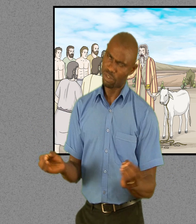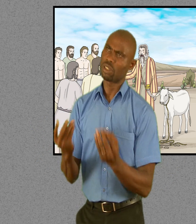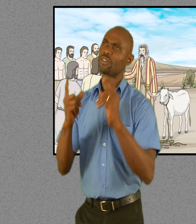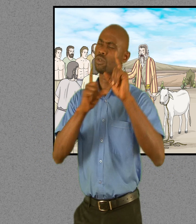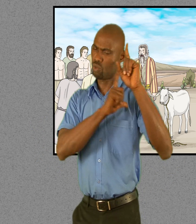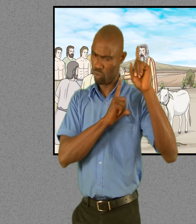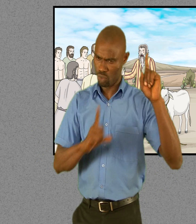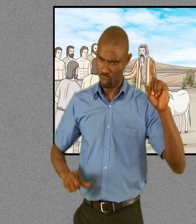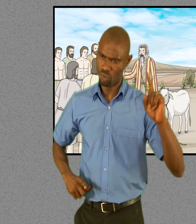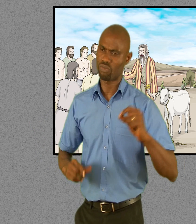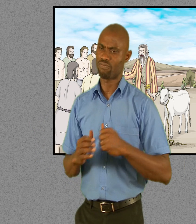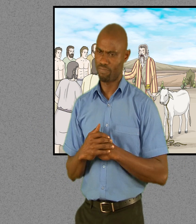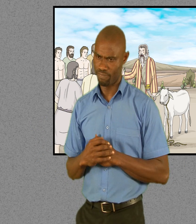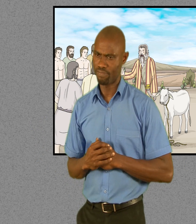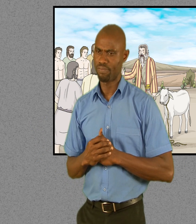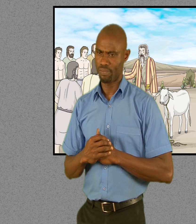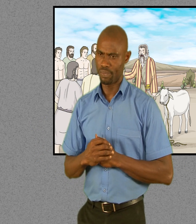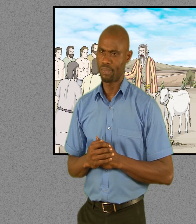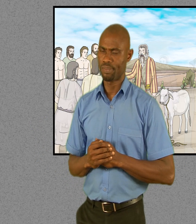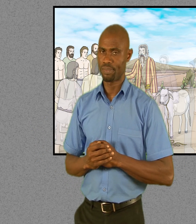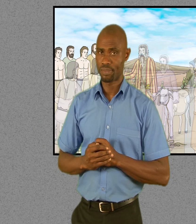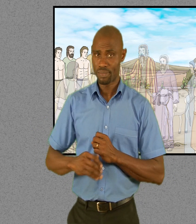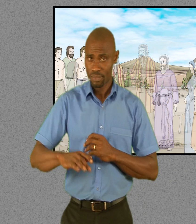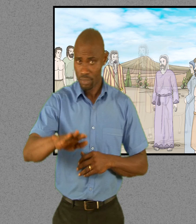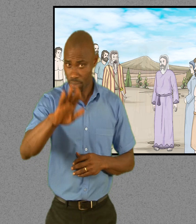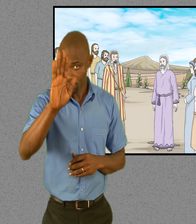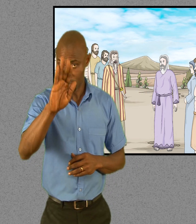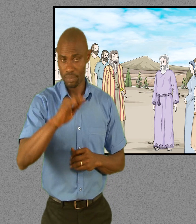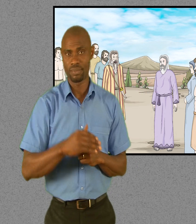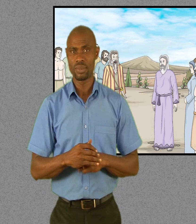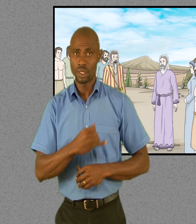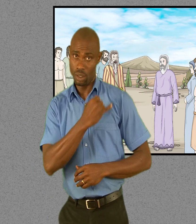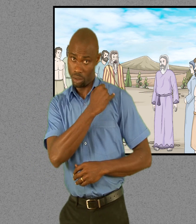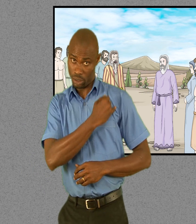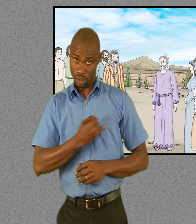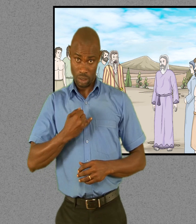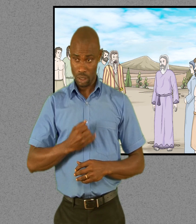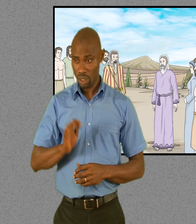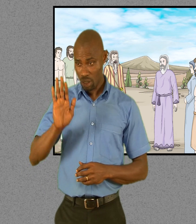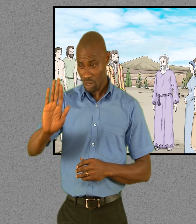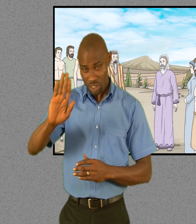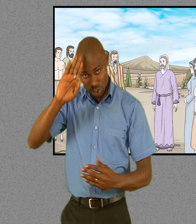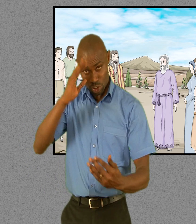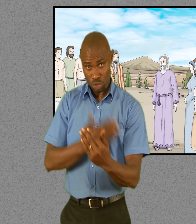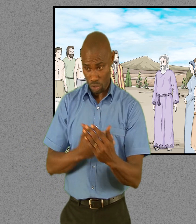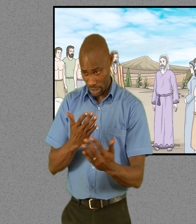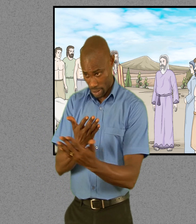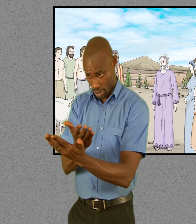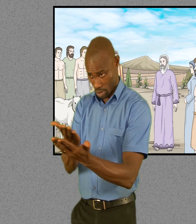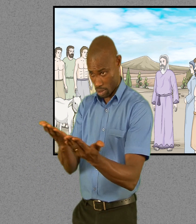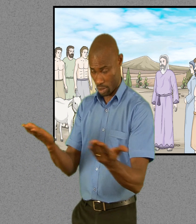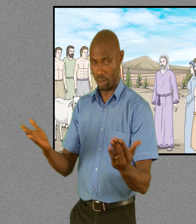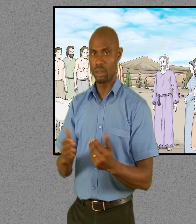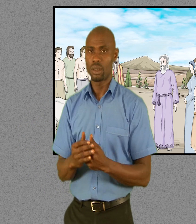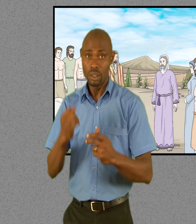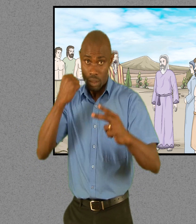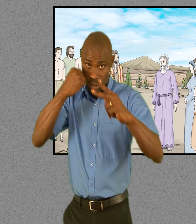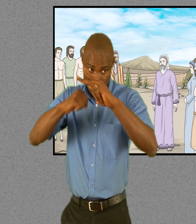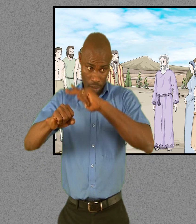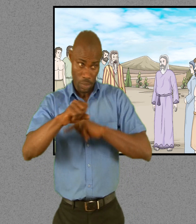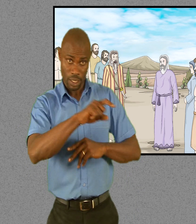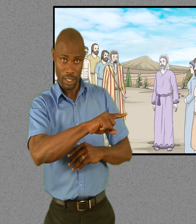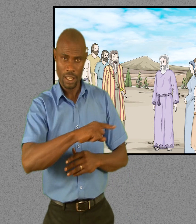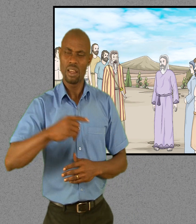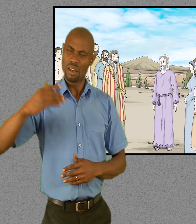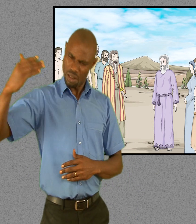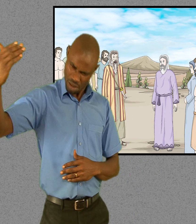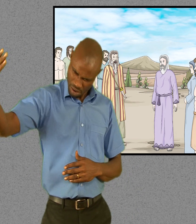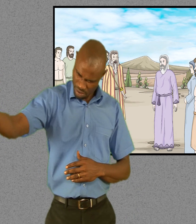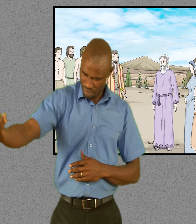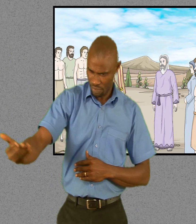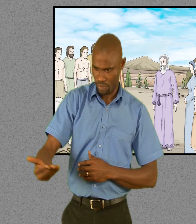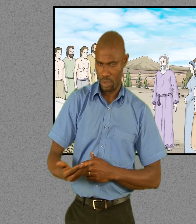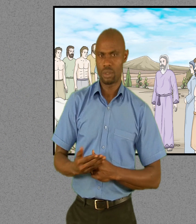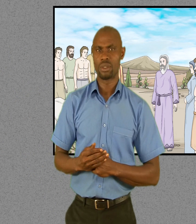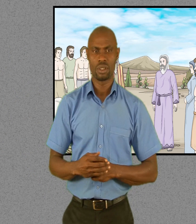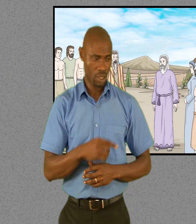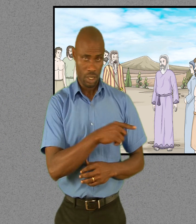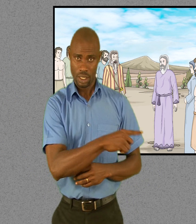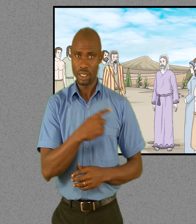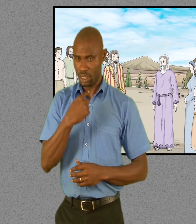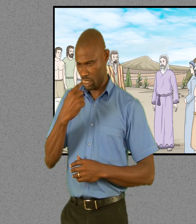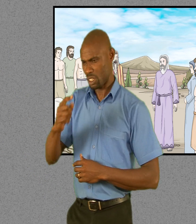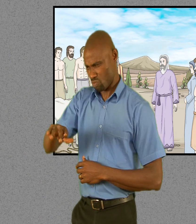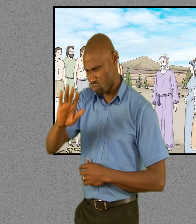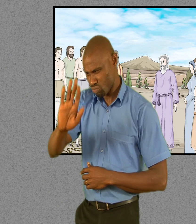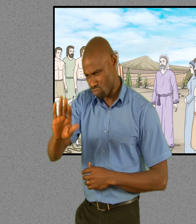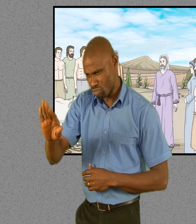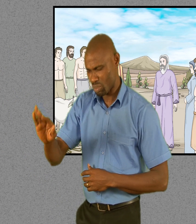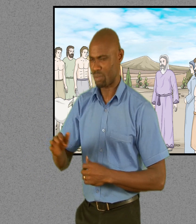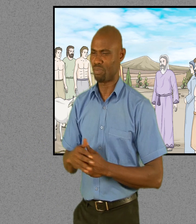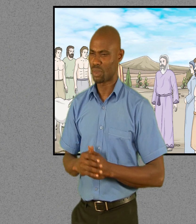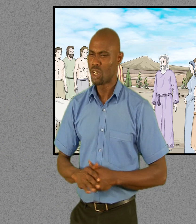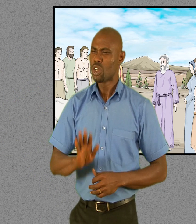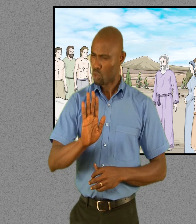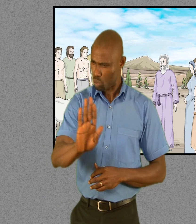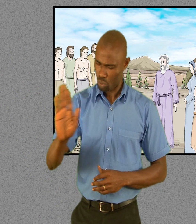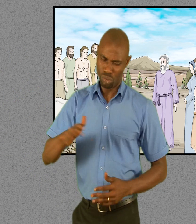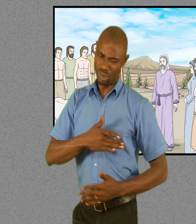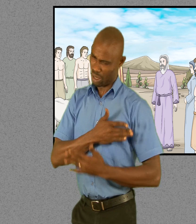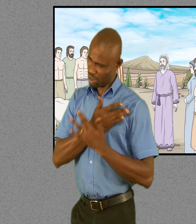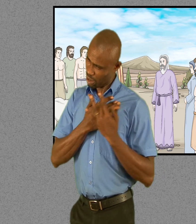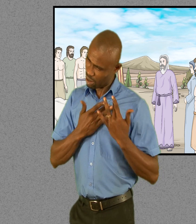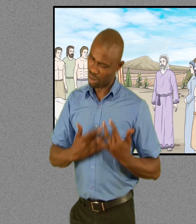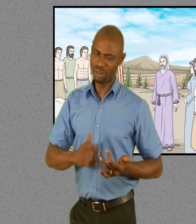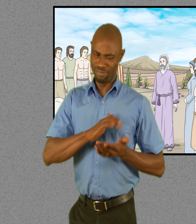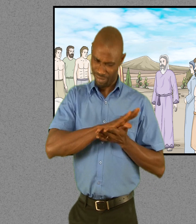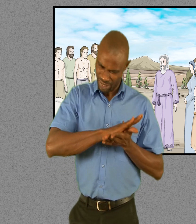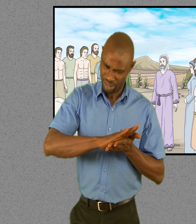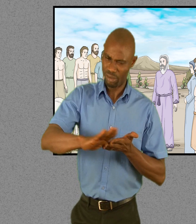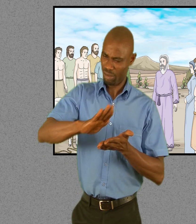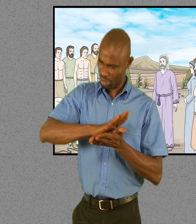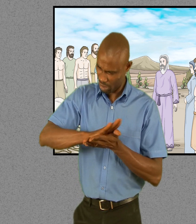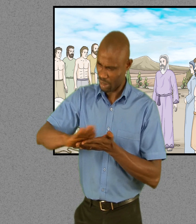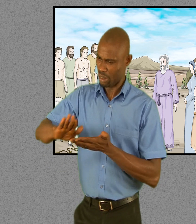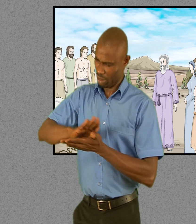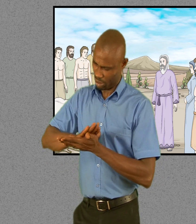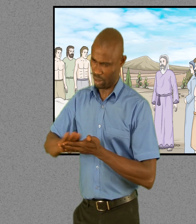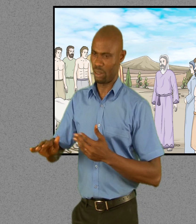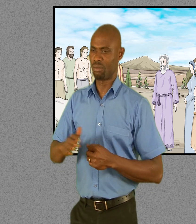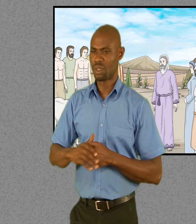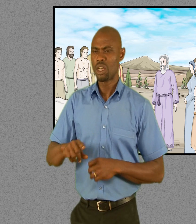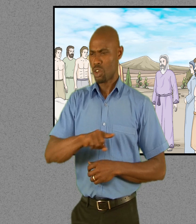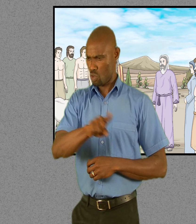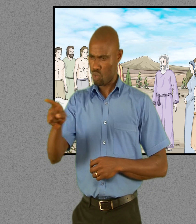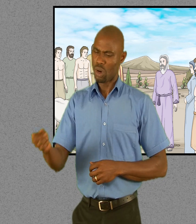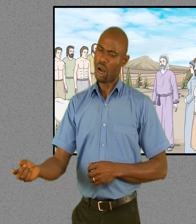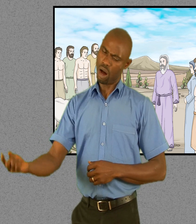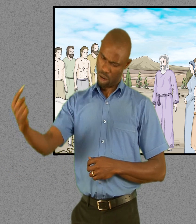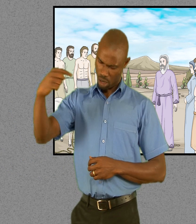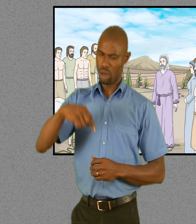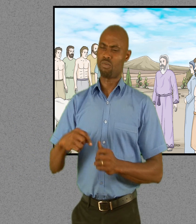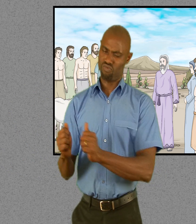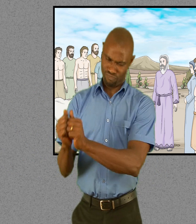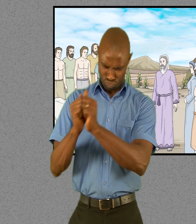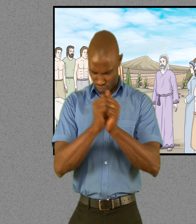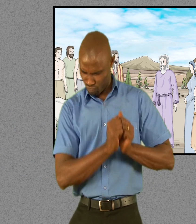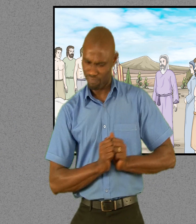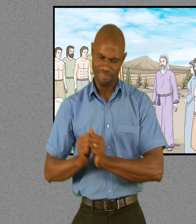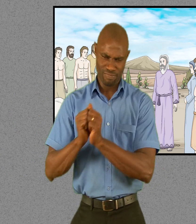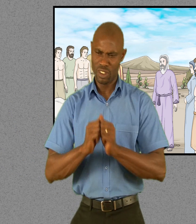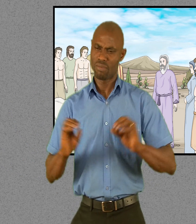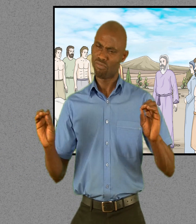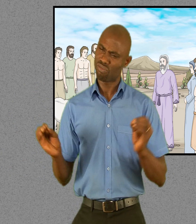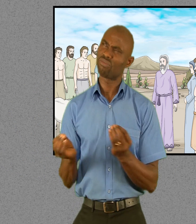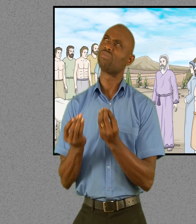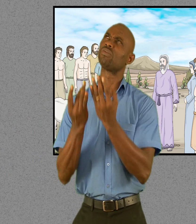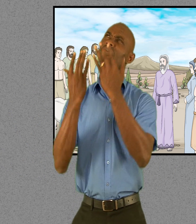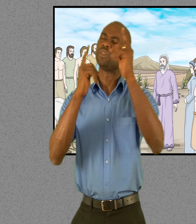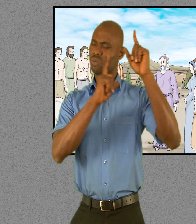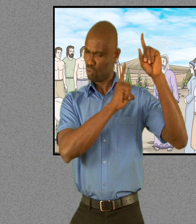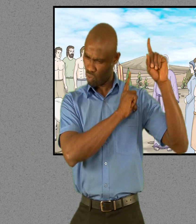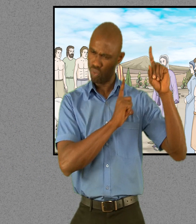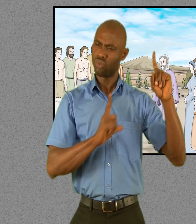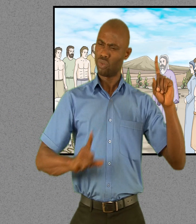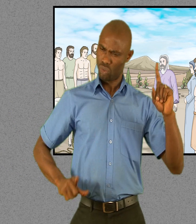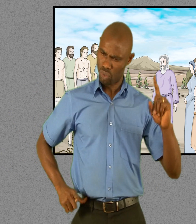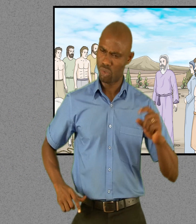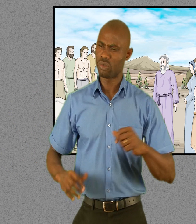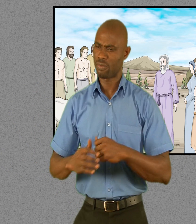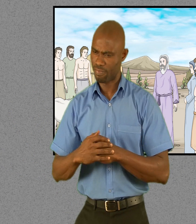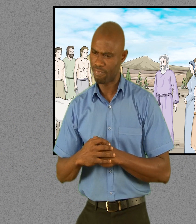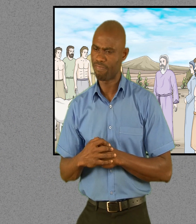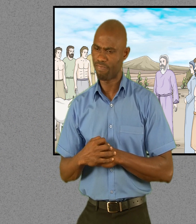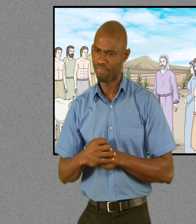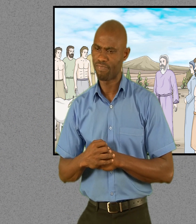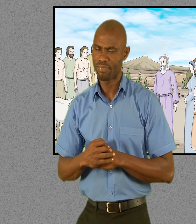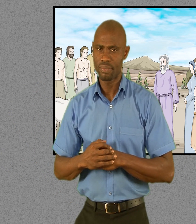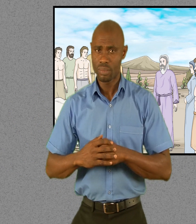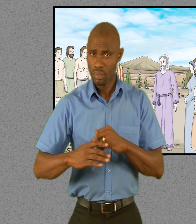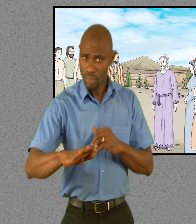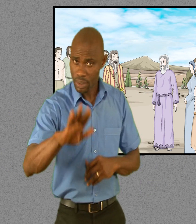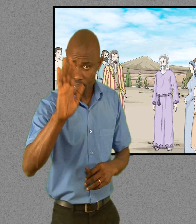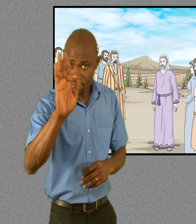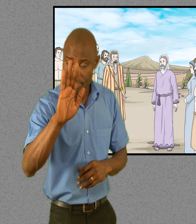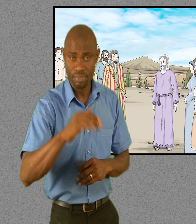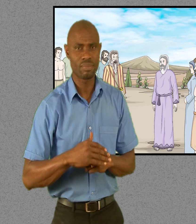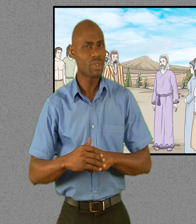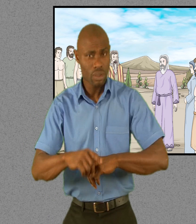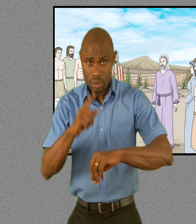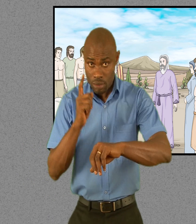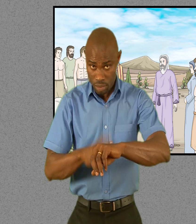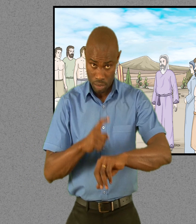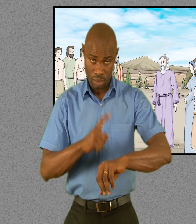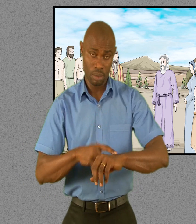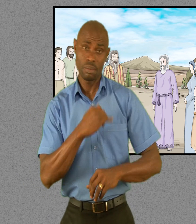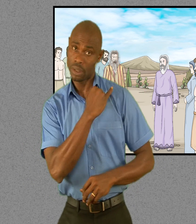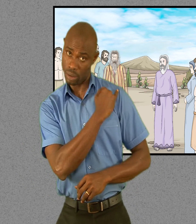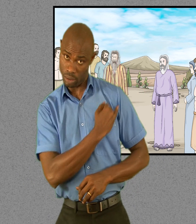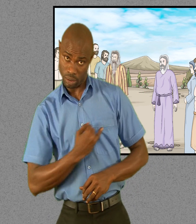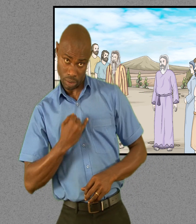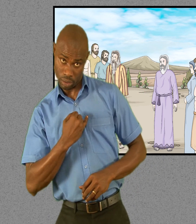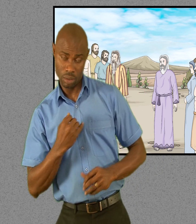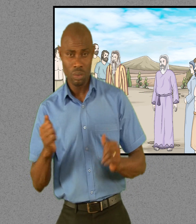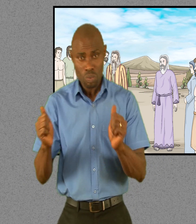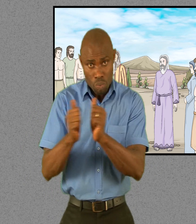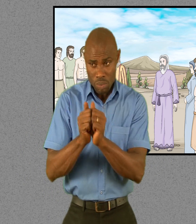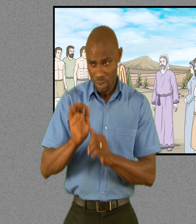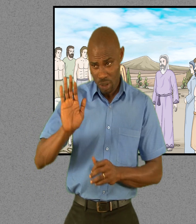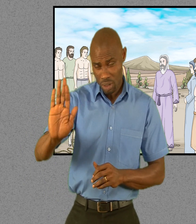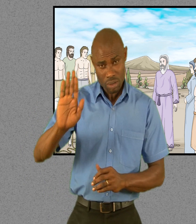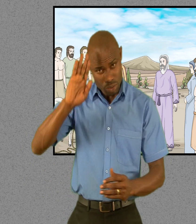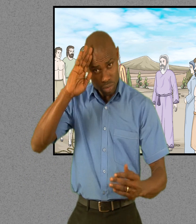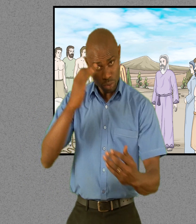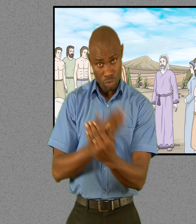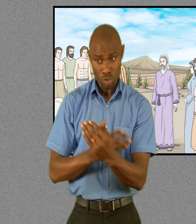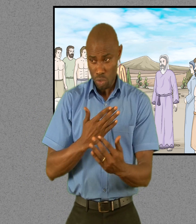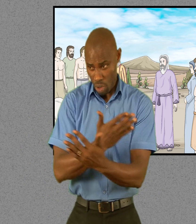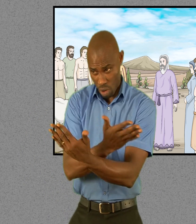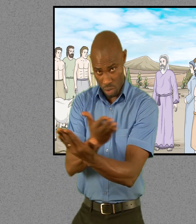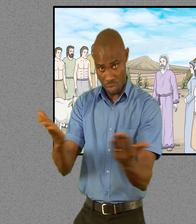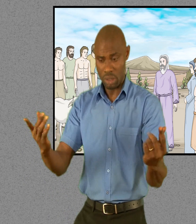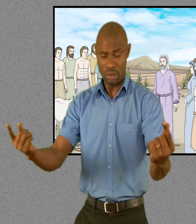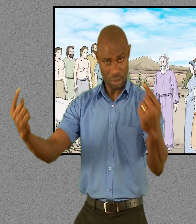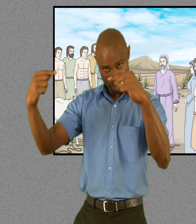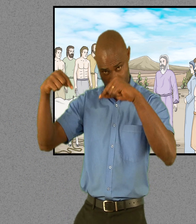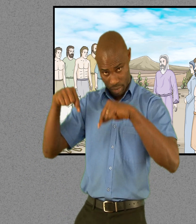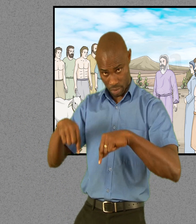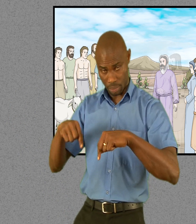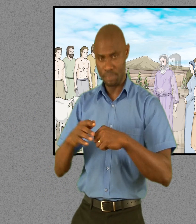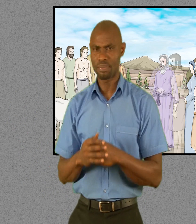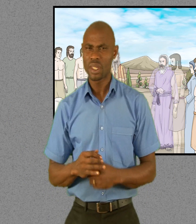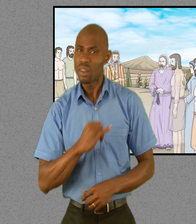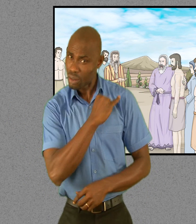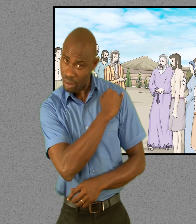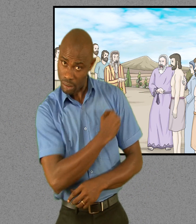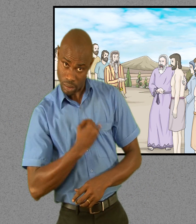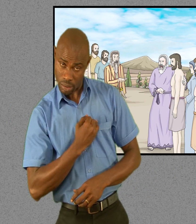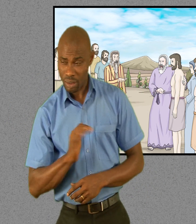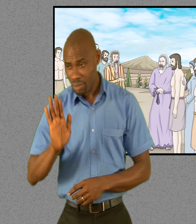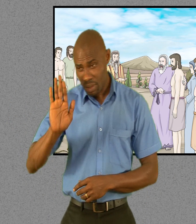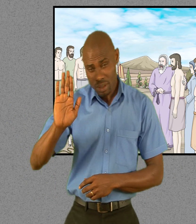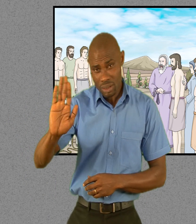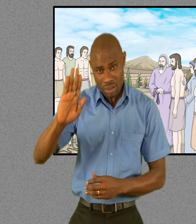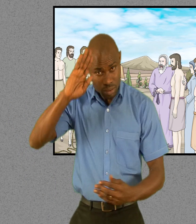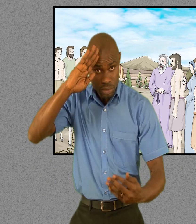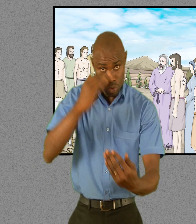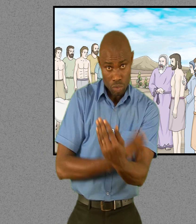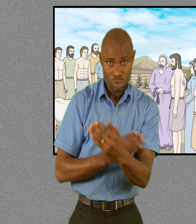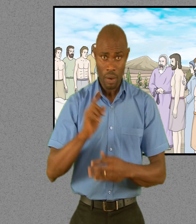Then he consecrated Jesse and his sons and invited them to the sacrifice.